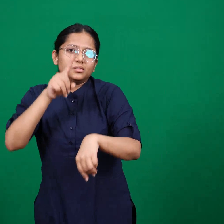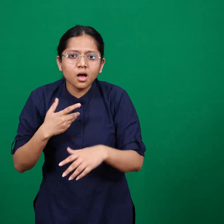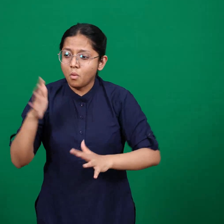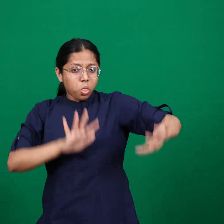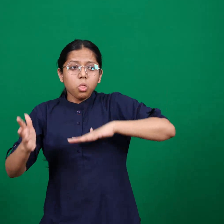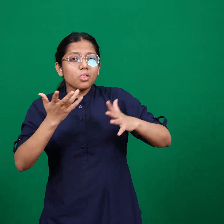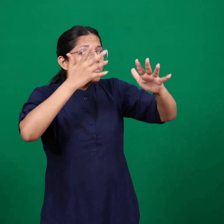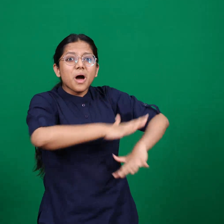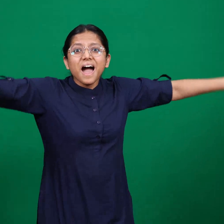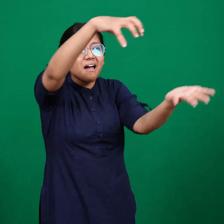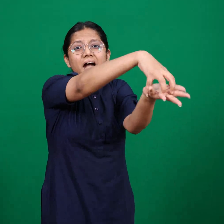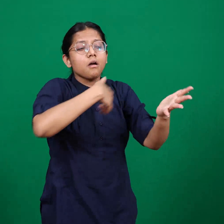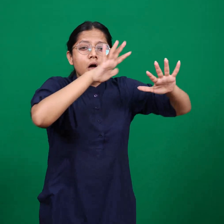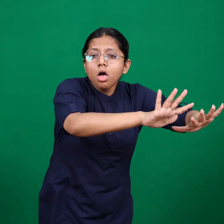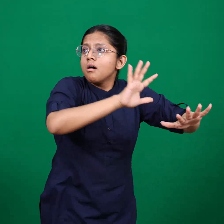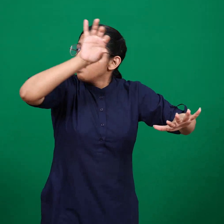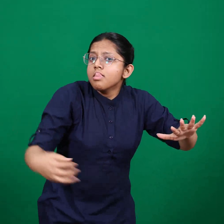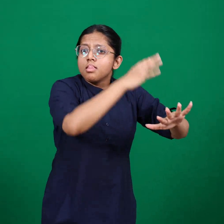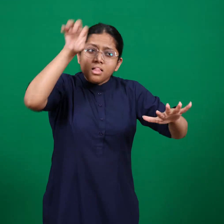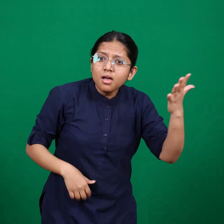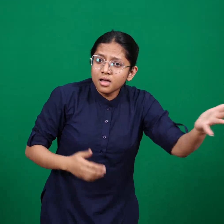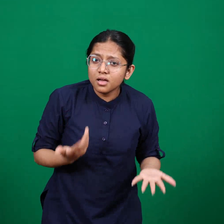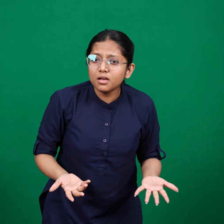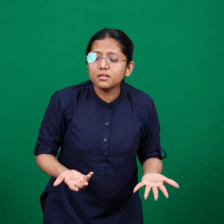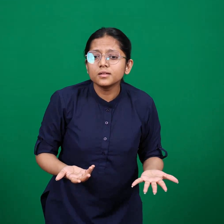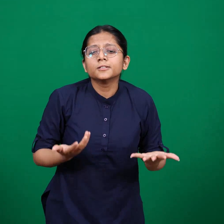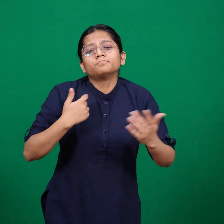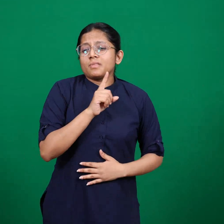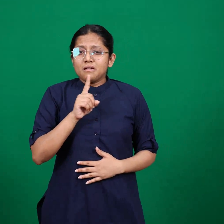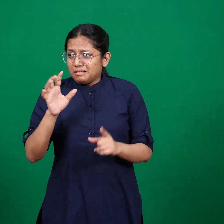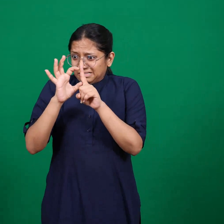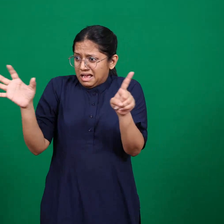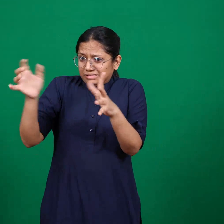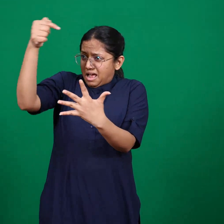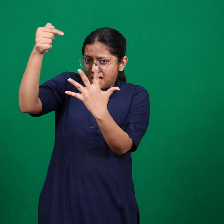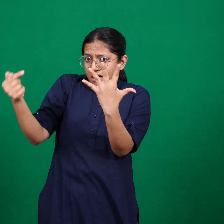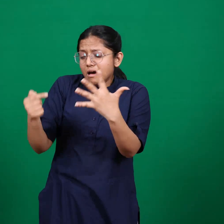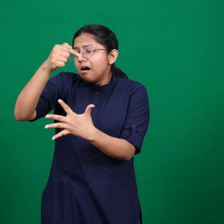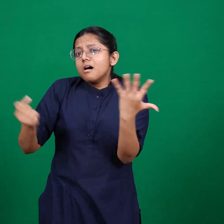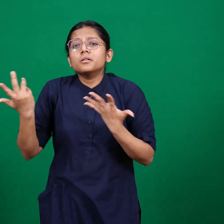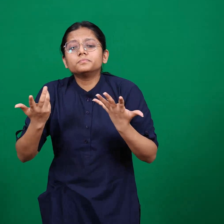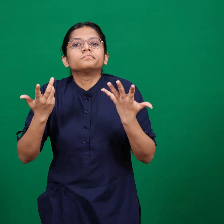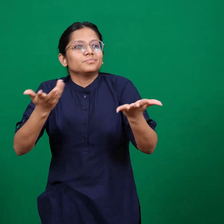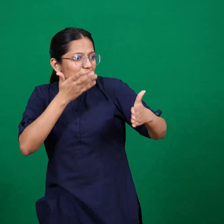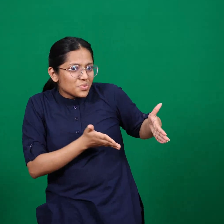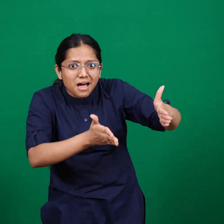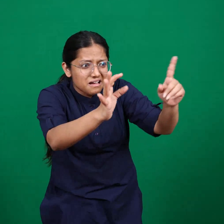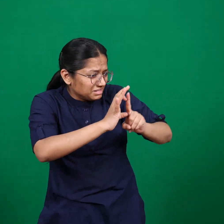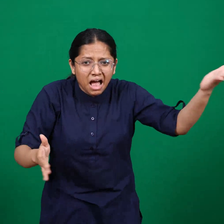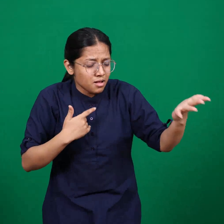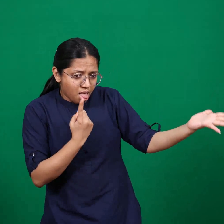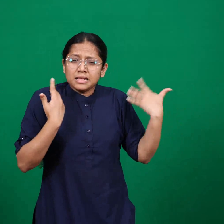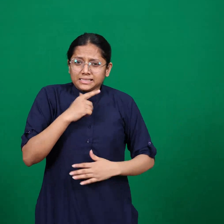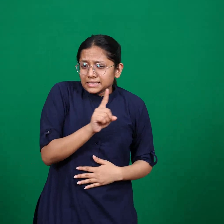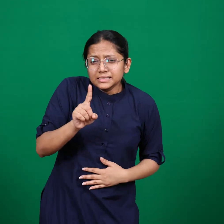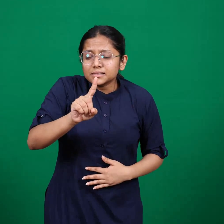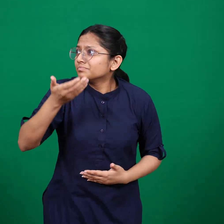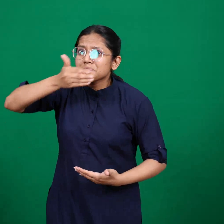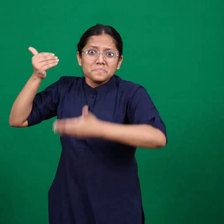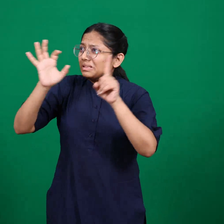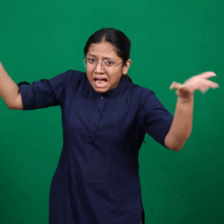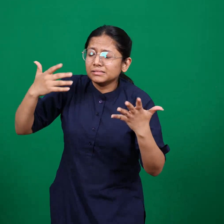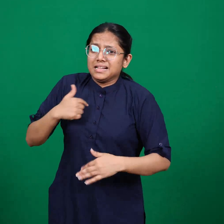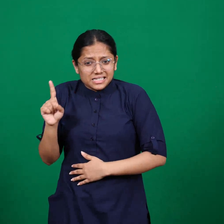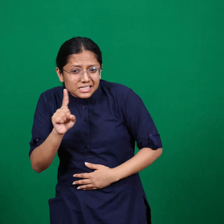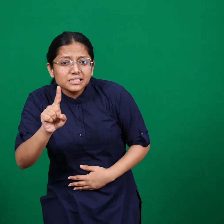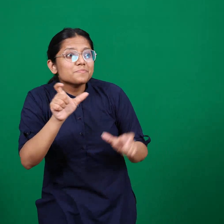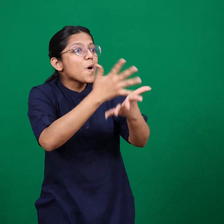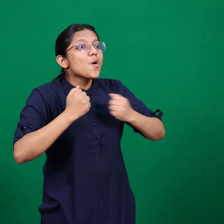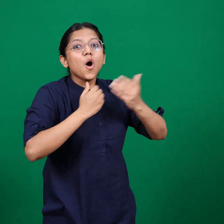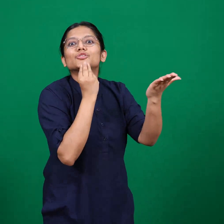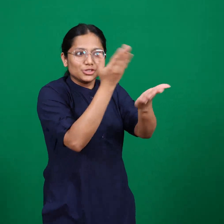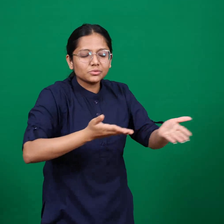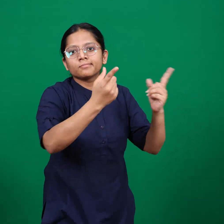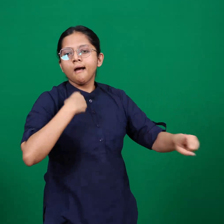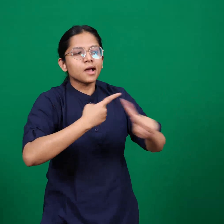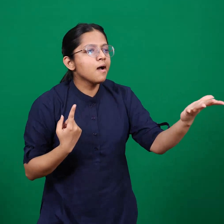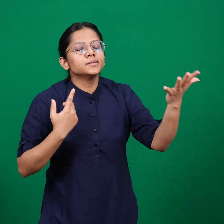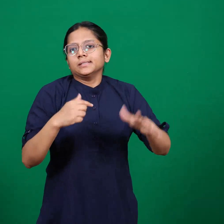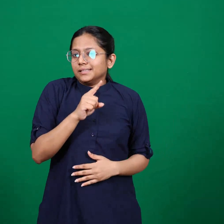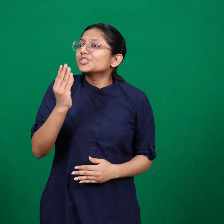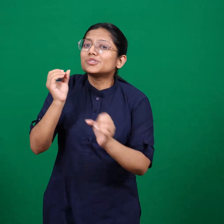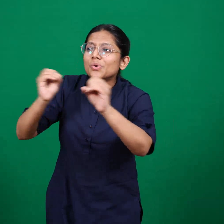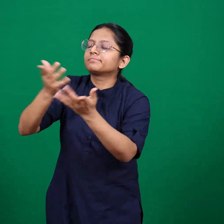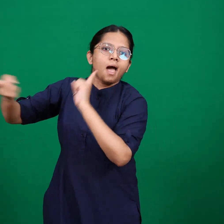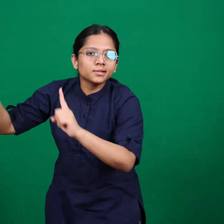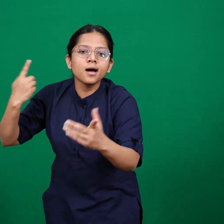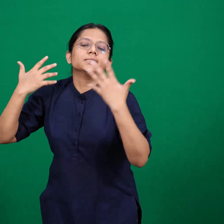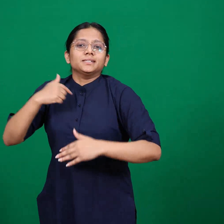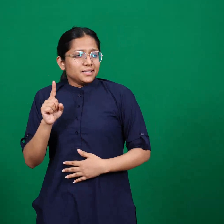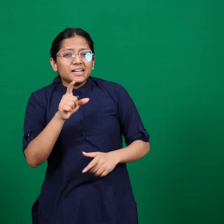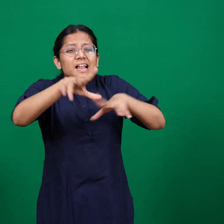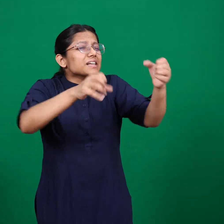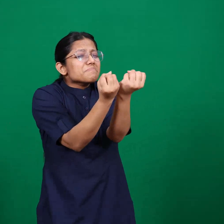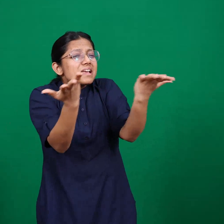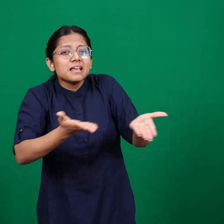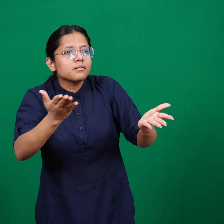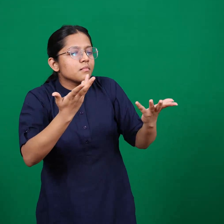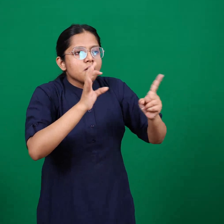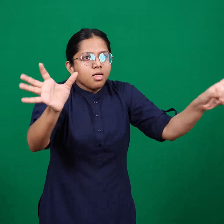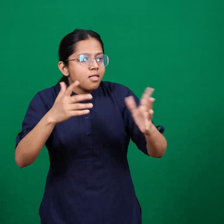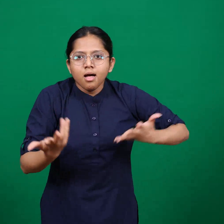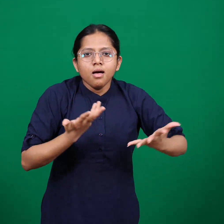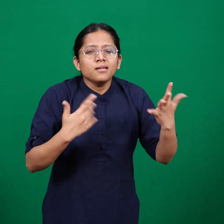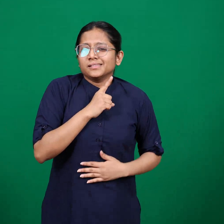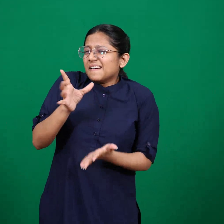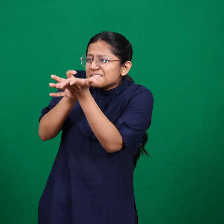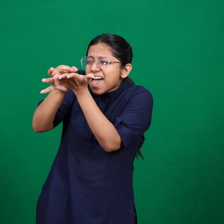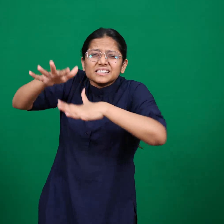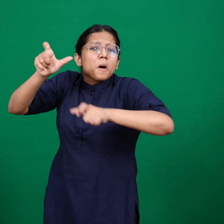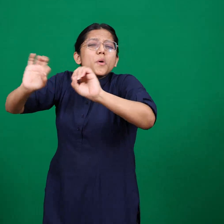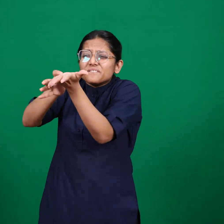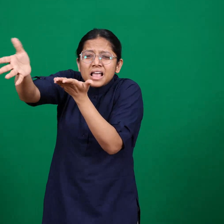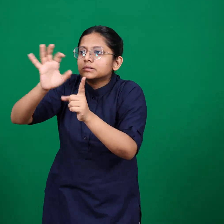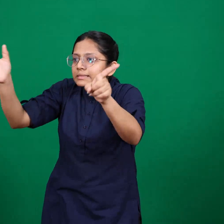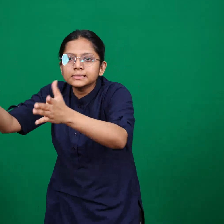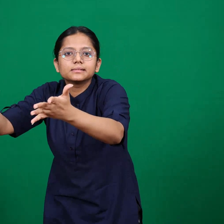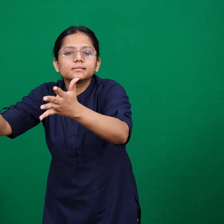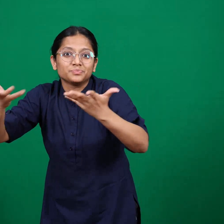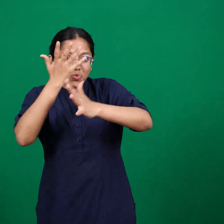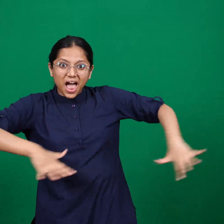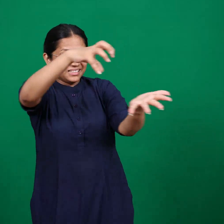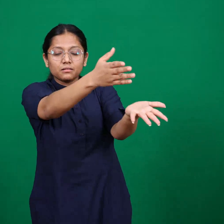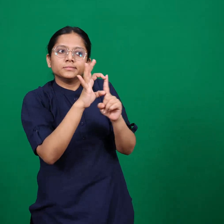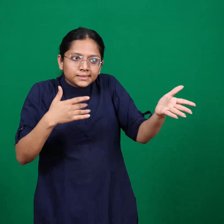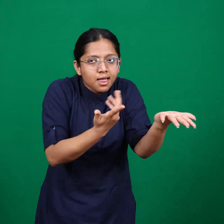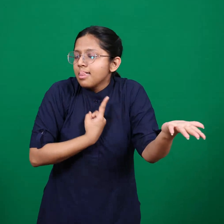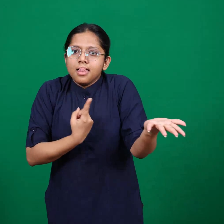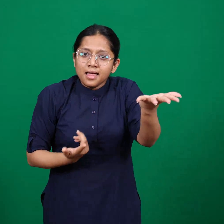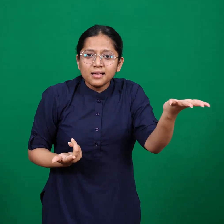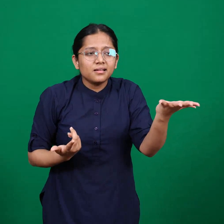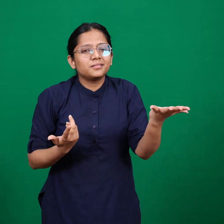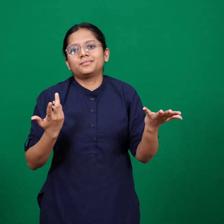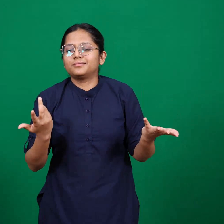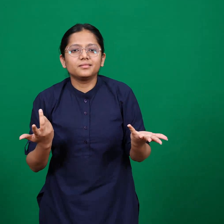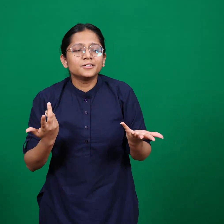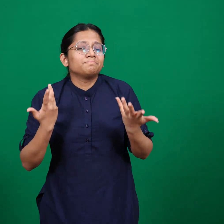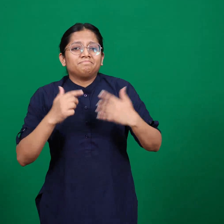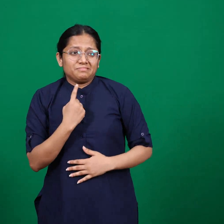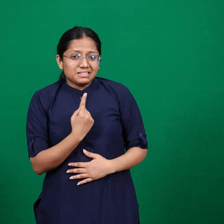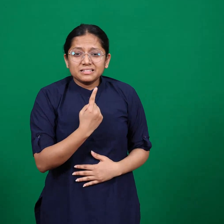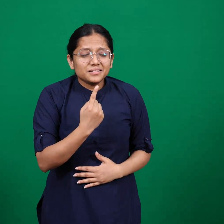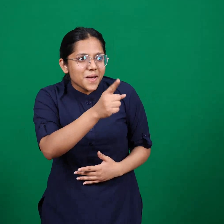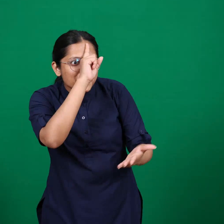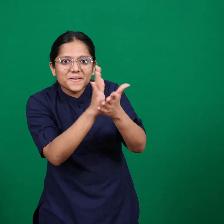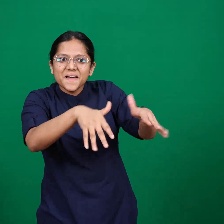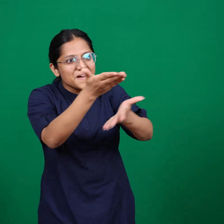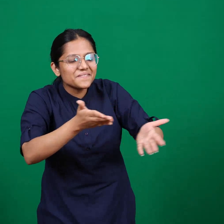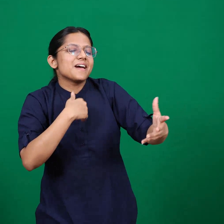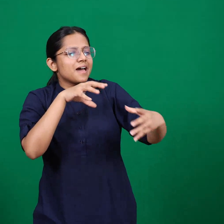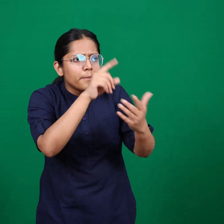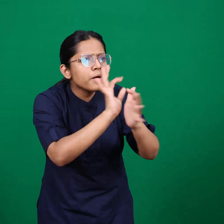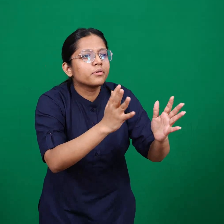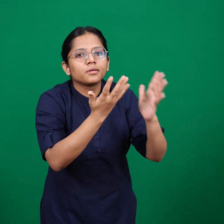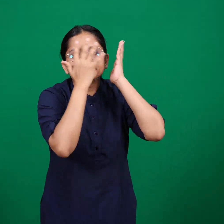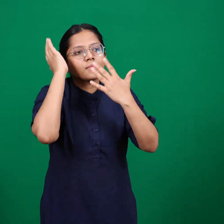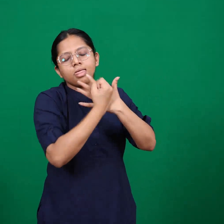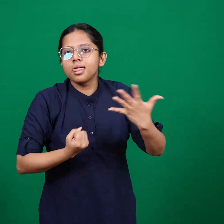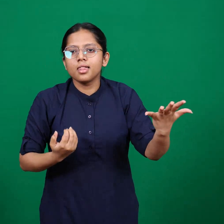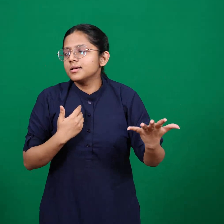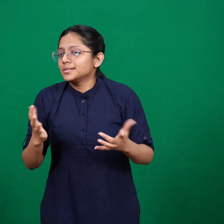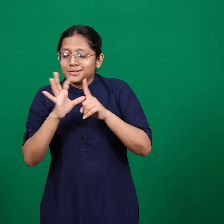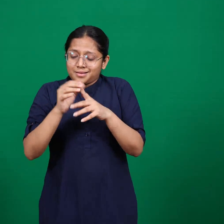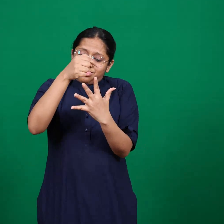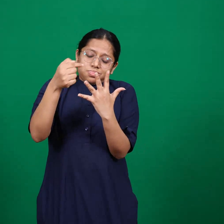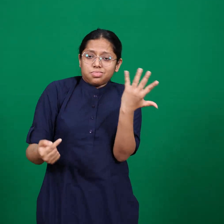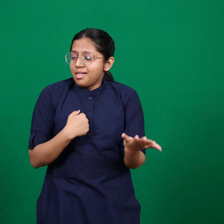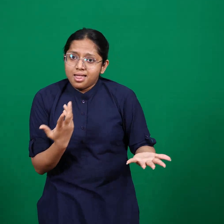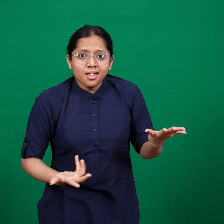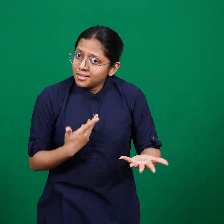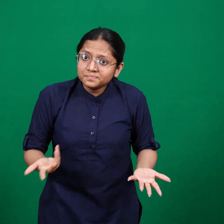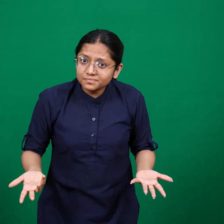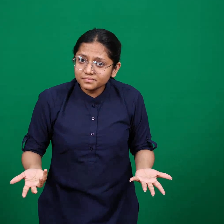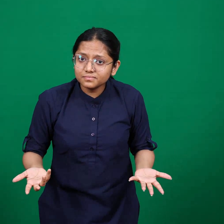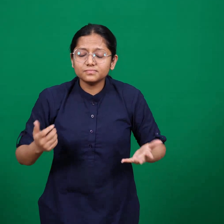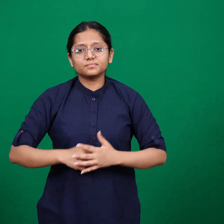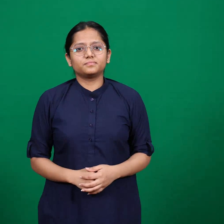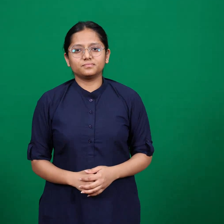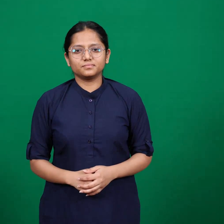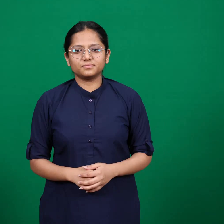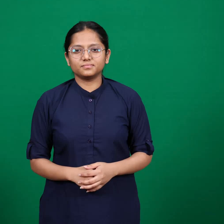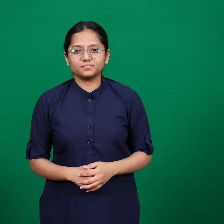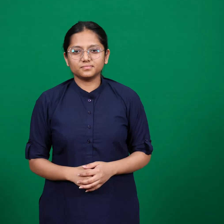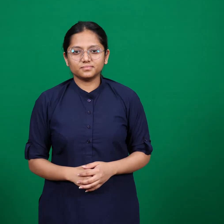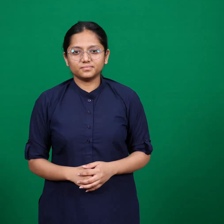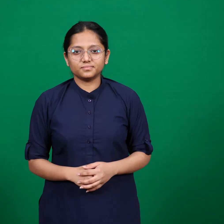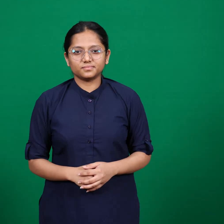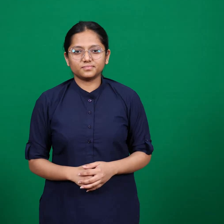In my frequent journeys, I have been in danger from rivers and from bandits, in danger from my countrymen and from the Gentiles, in danger in the city and in the country, in danger on the sea and among false brothers,